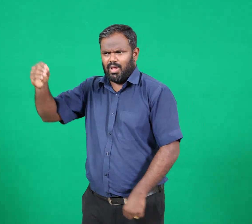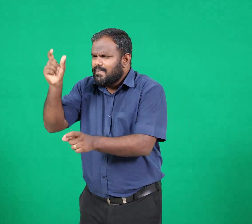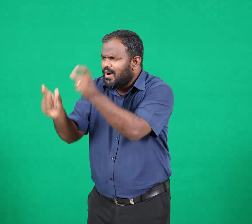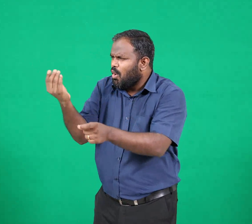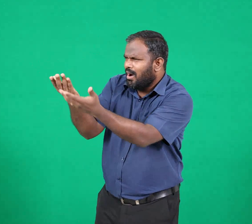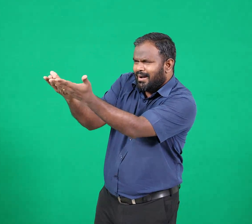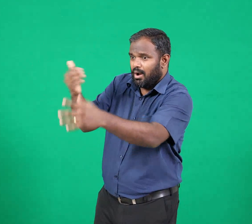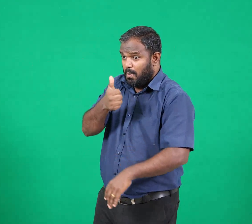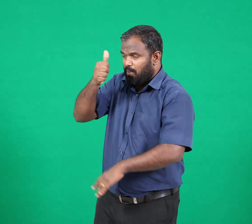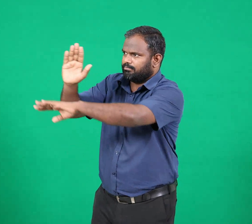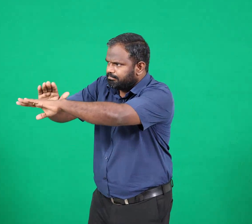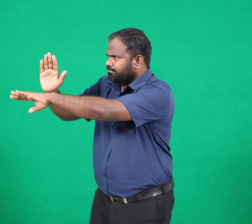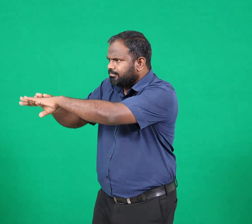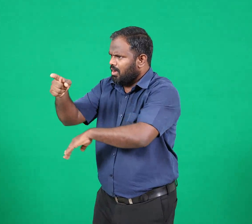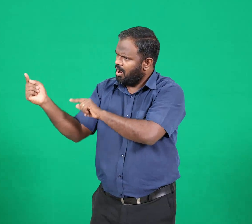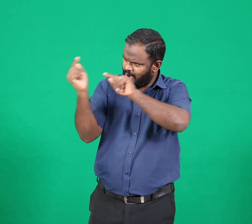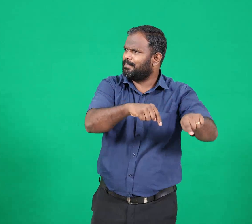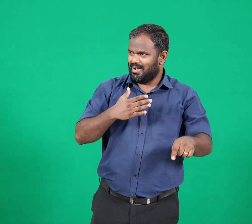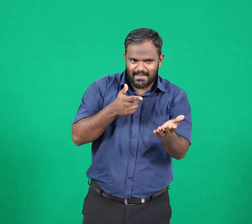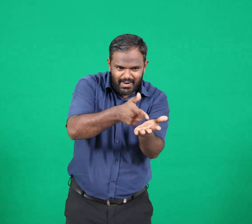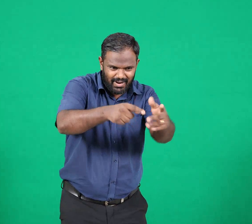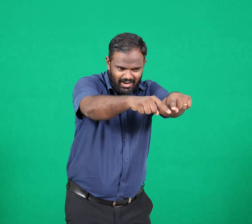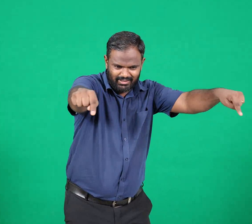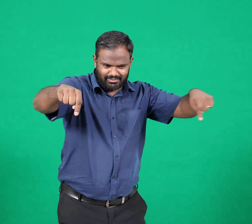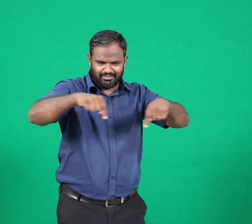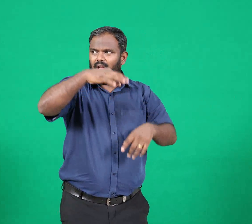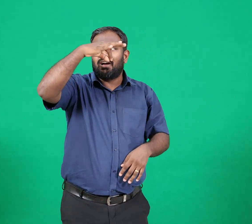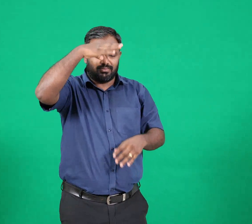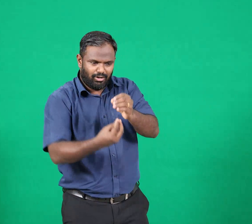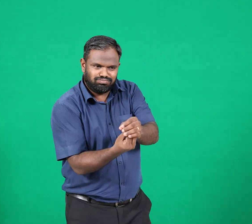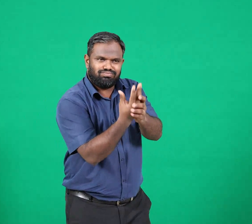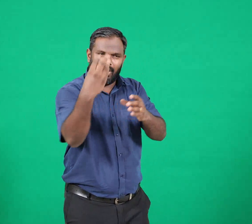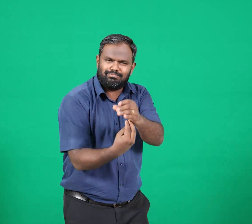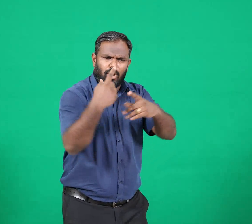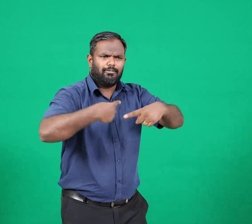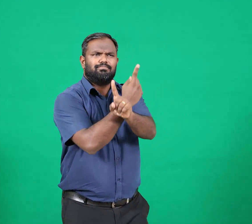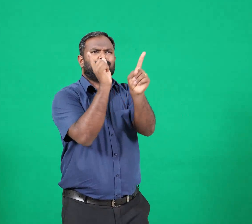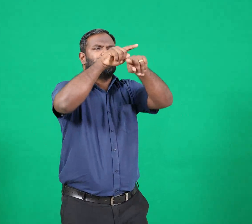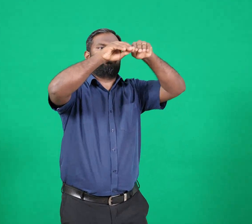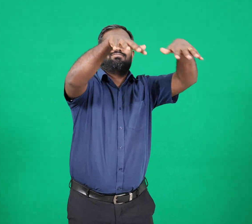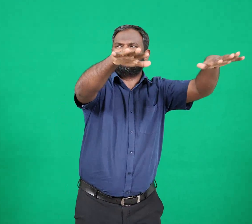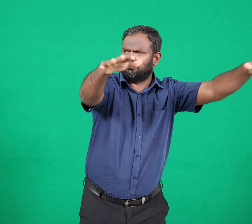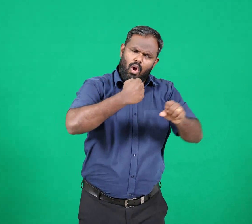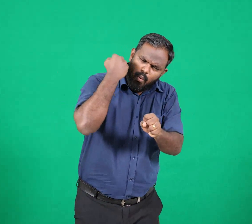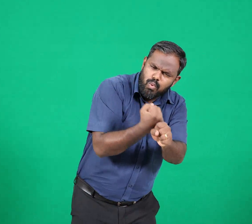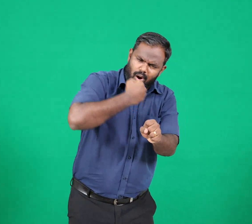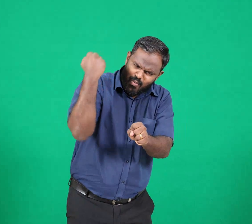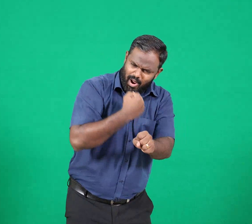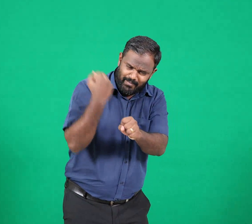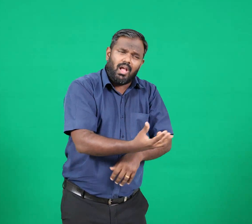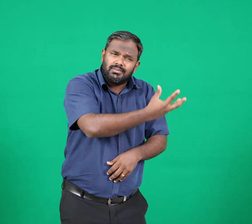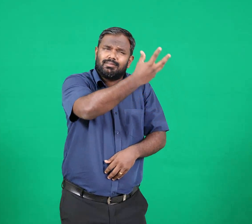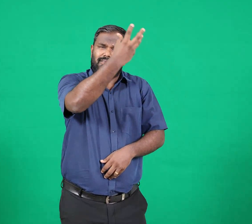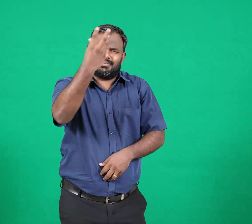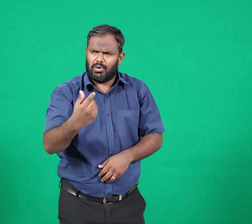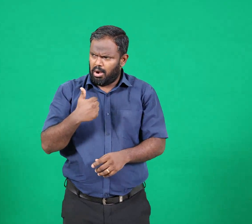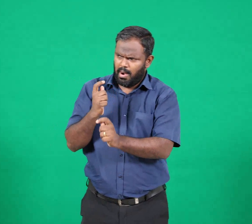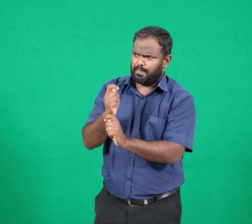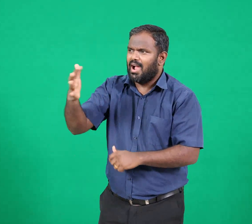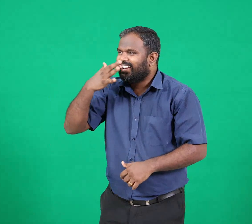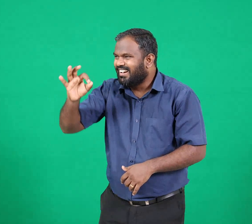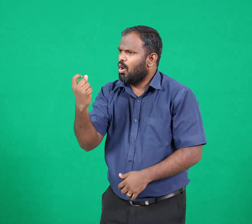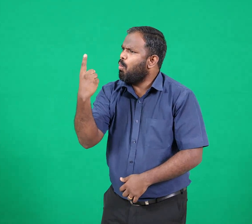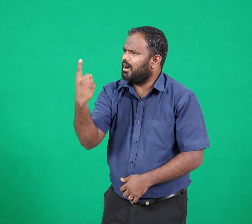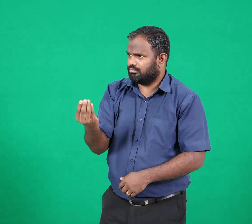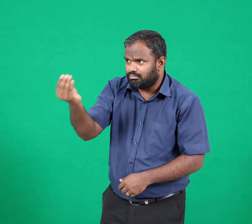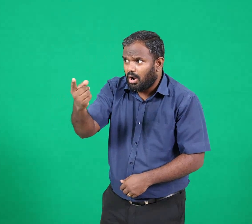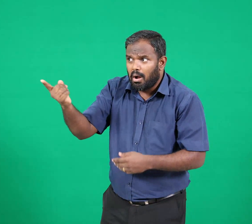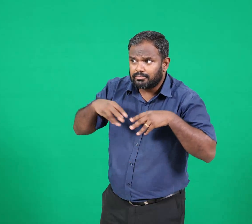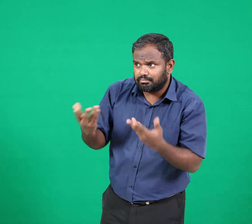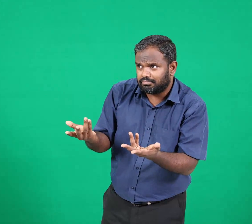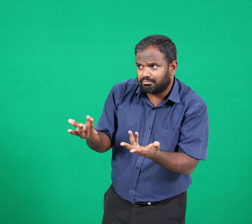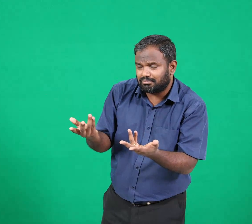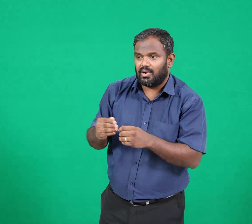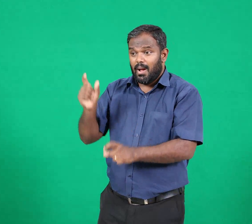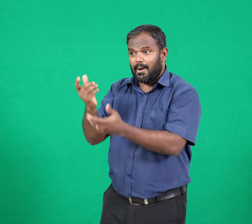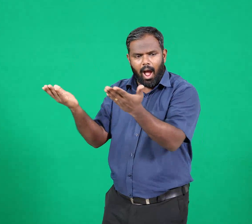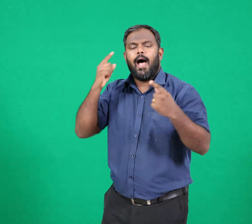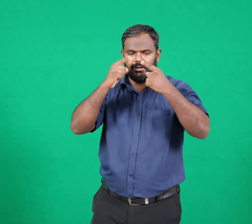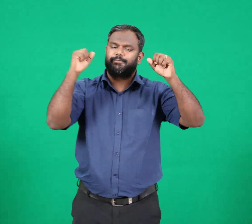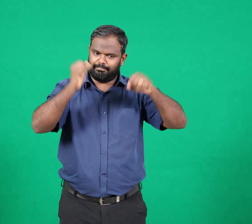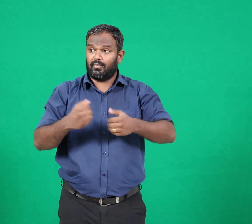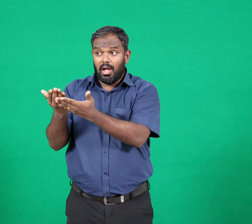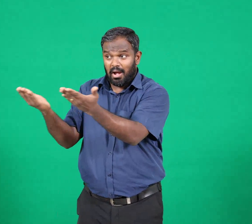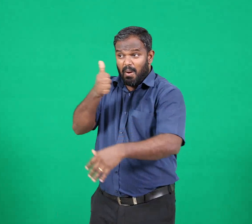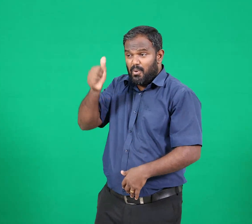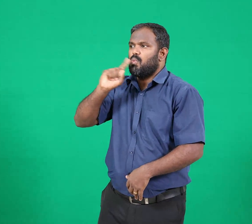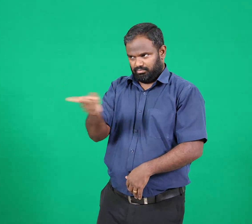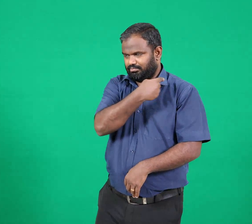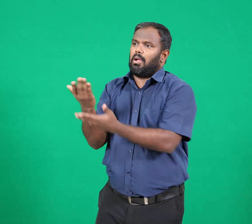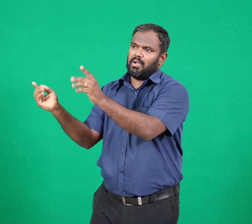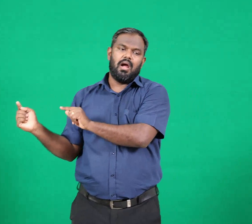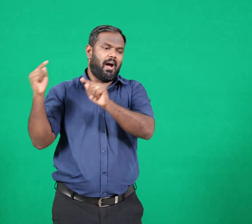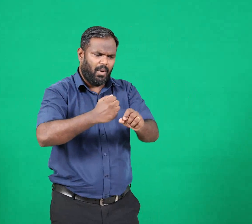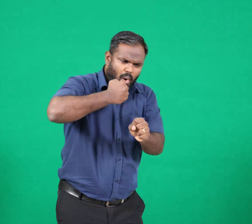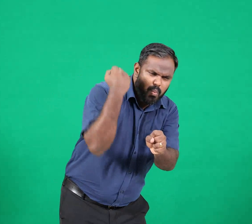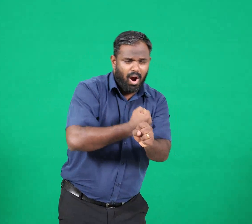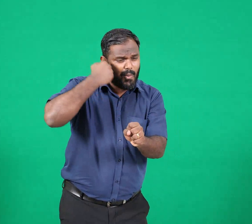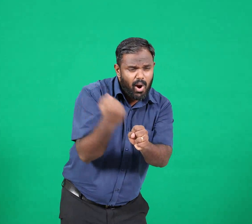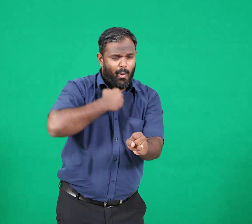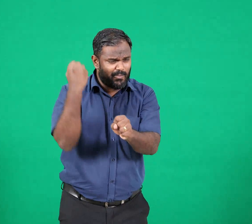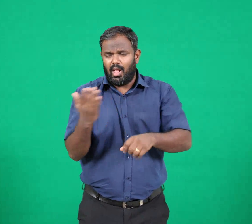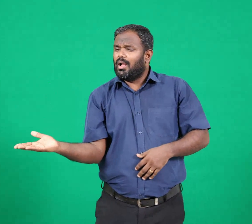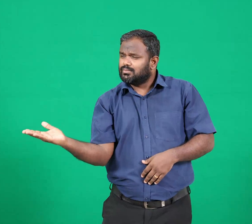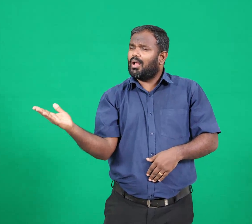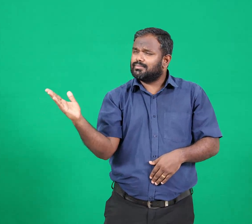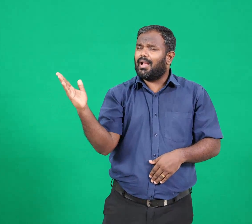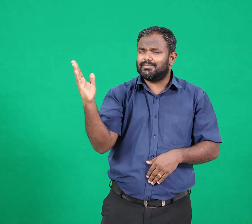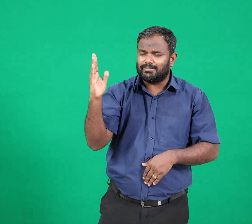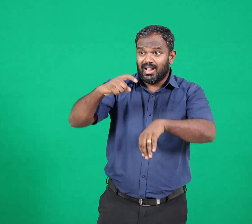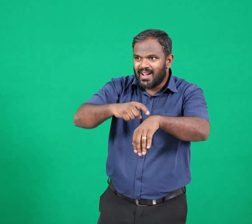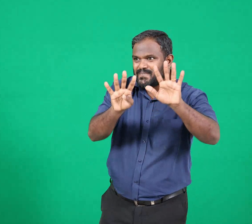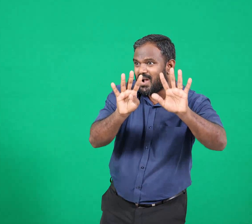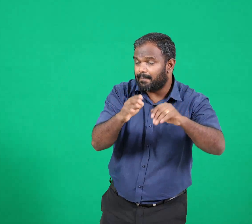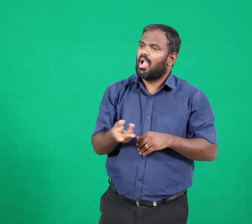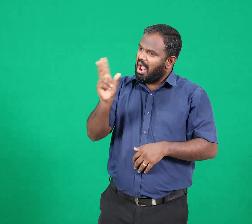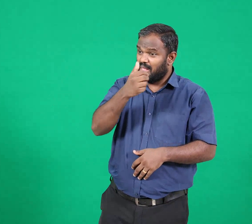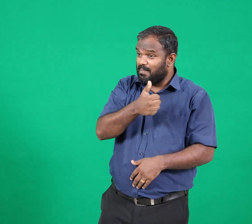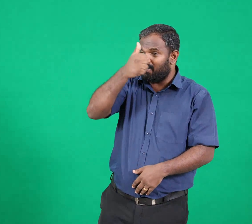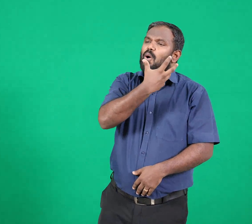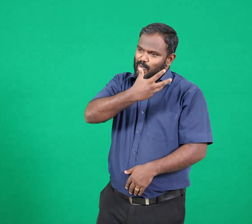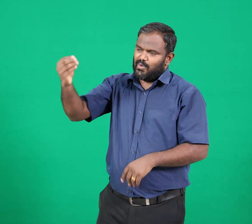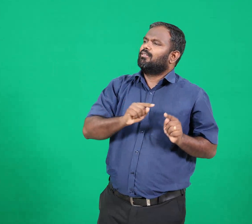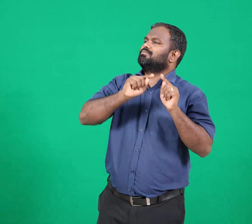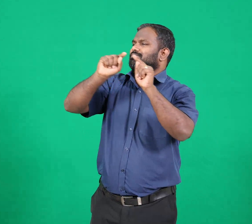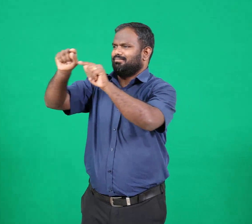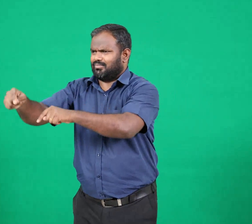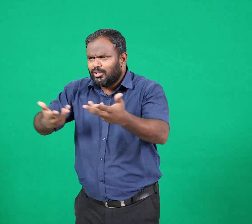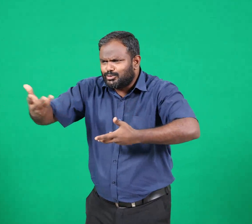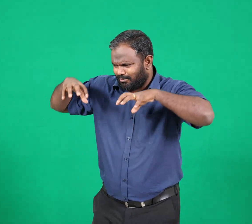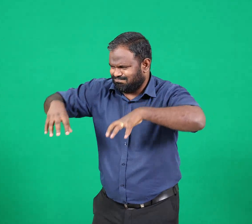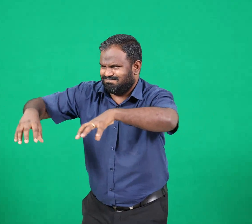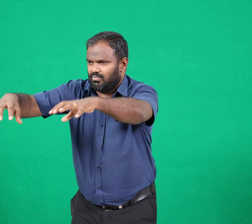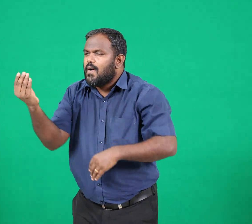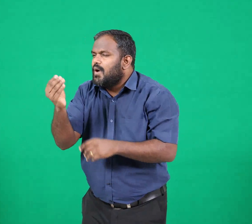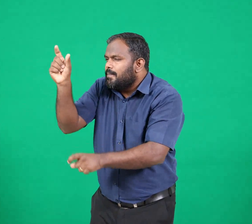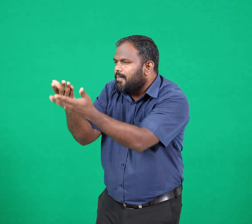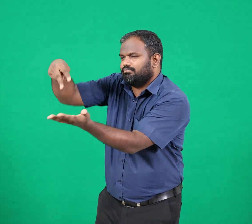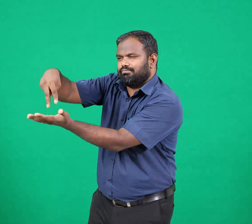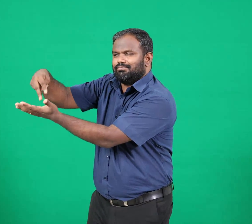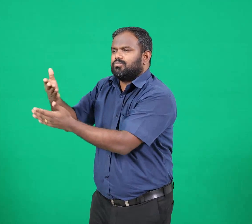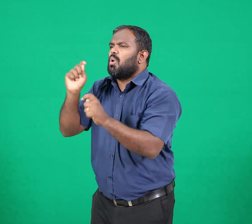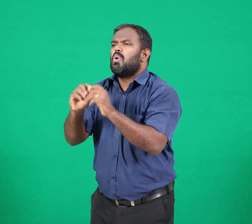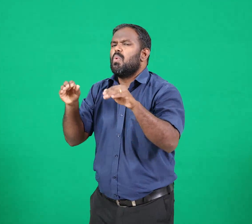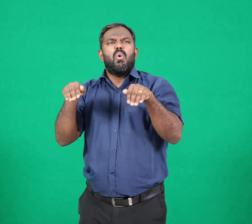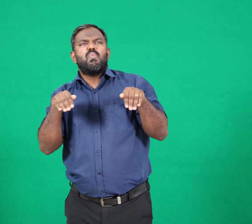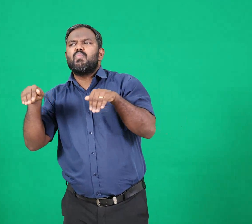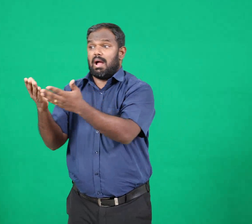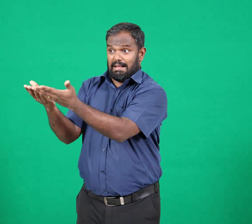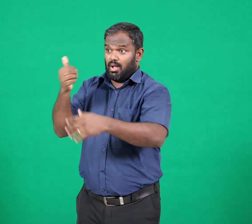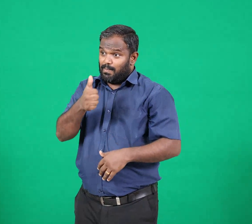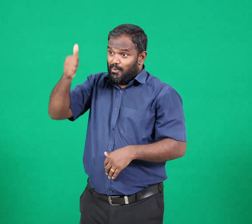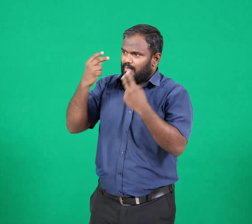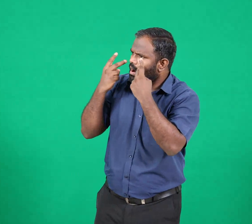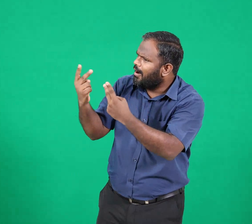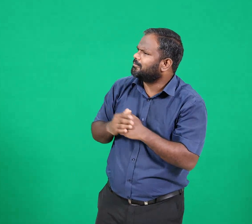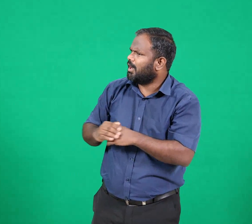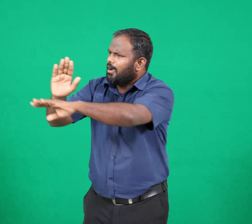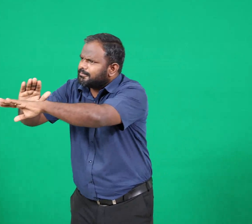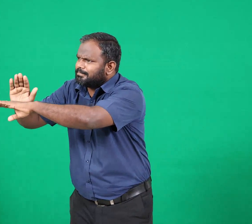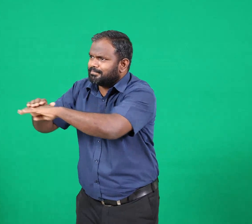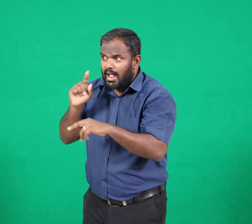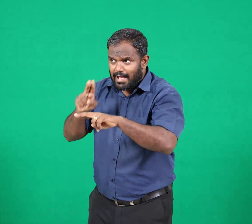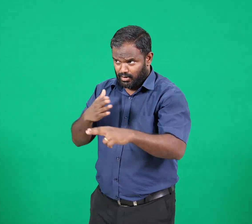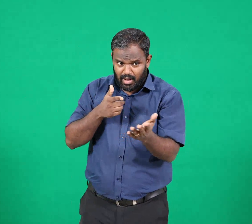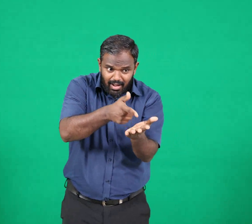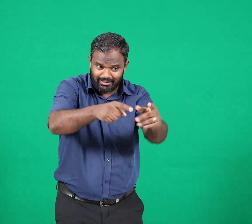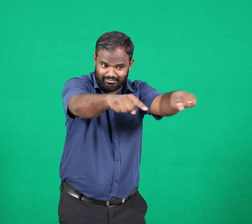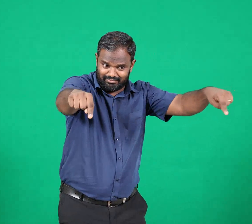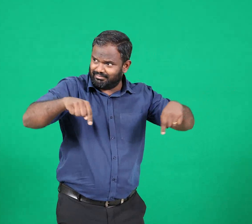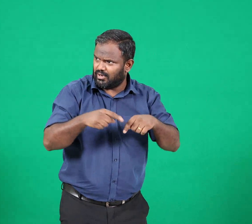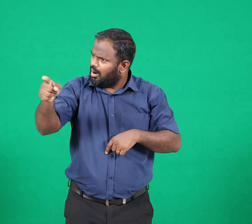About the third hour he went out and saw others standing in the marketplace doing nothing. ' You also go into my vineyard,' he said, ' and I will pay you whatever is right.' So they went.